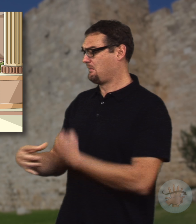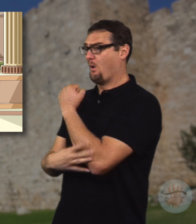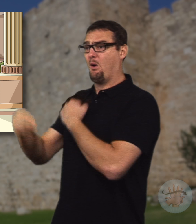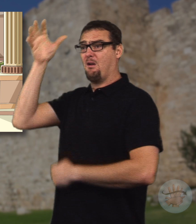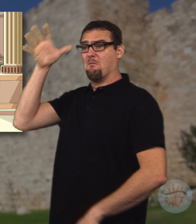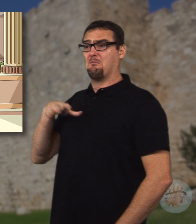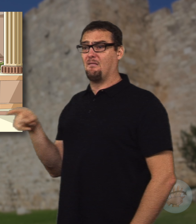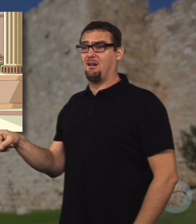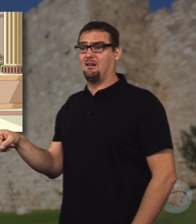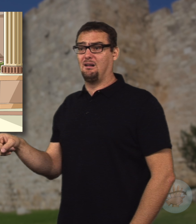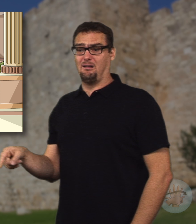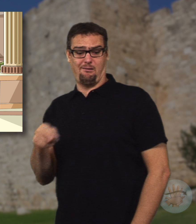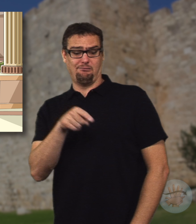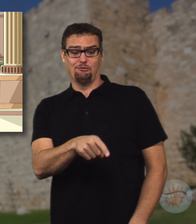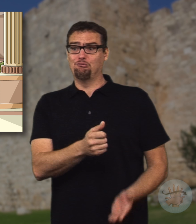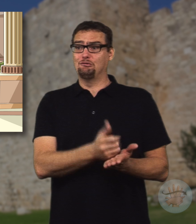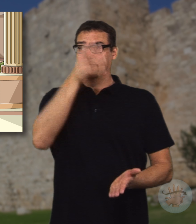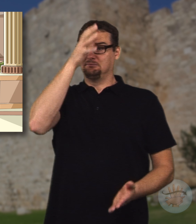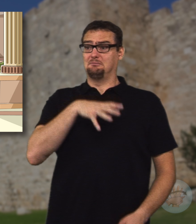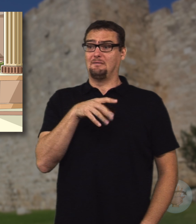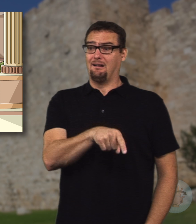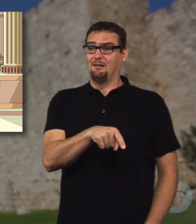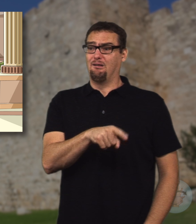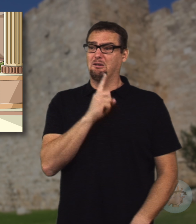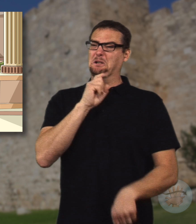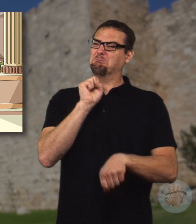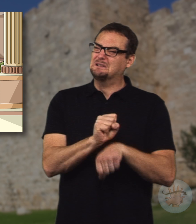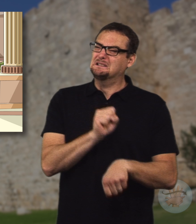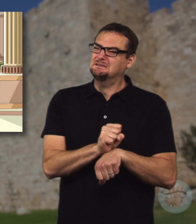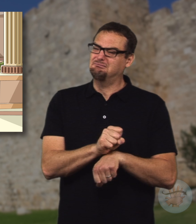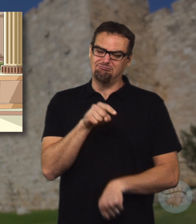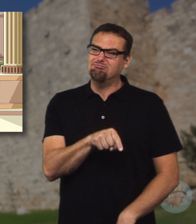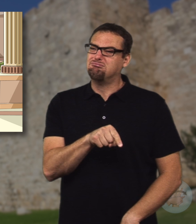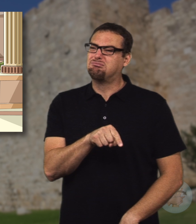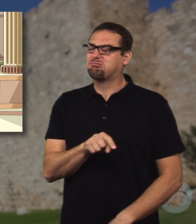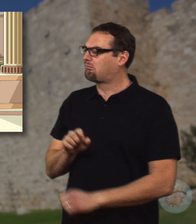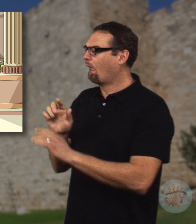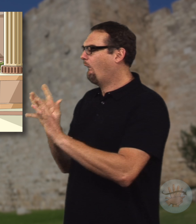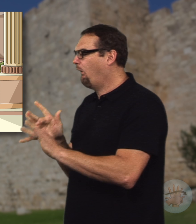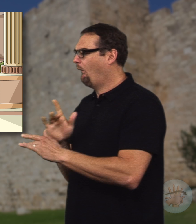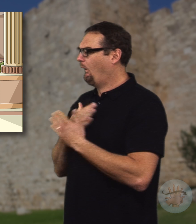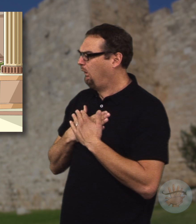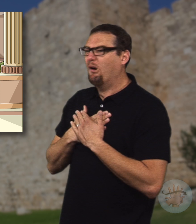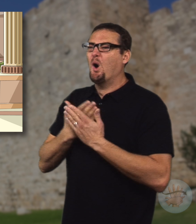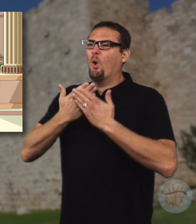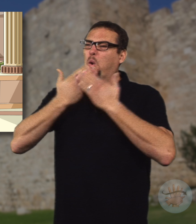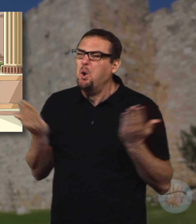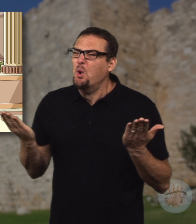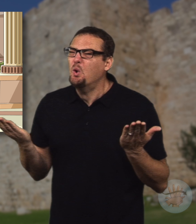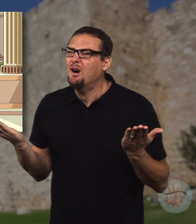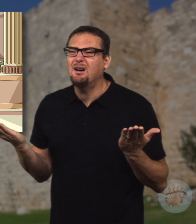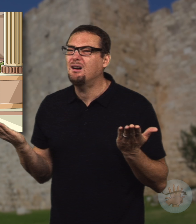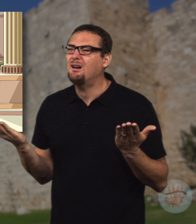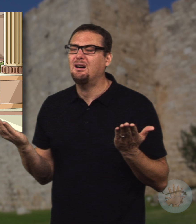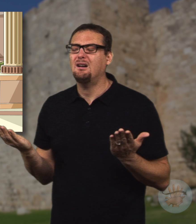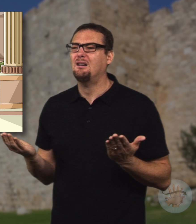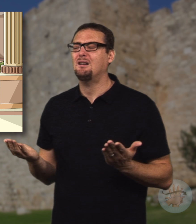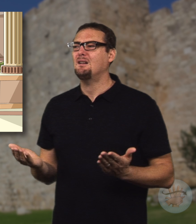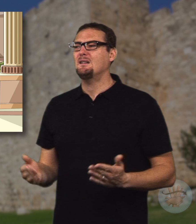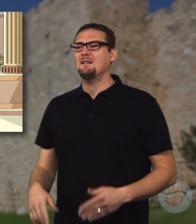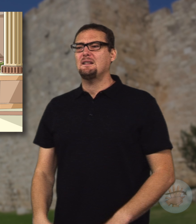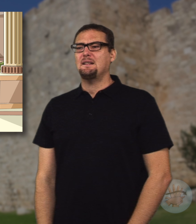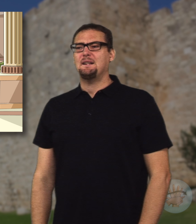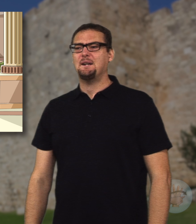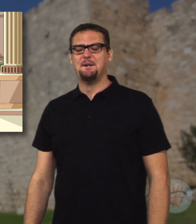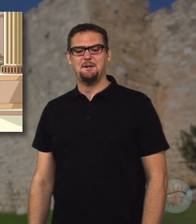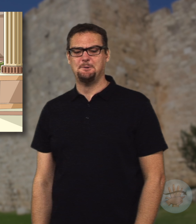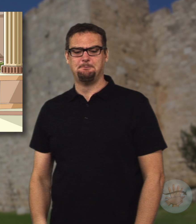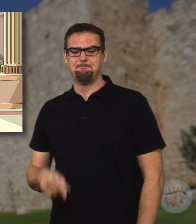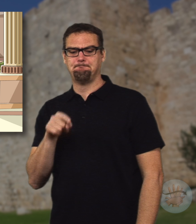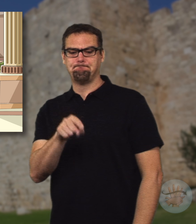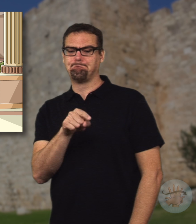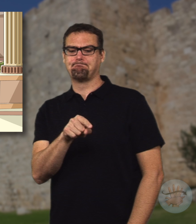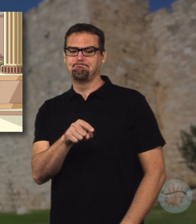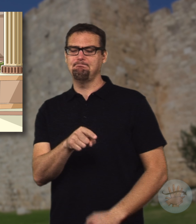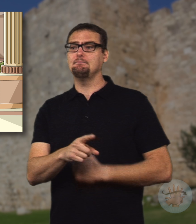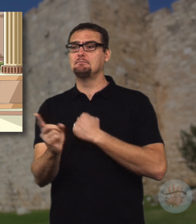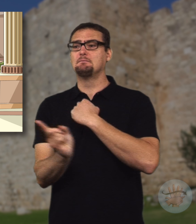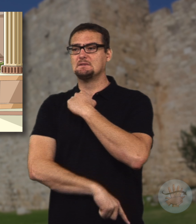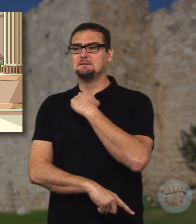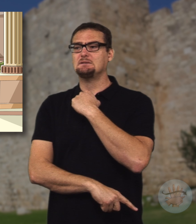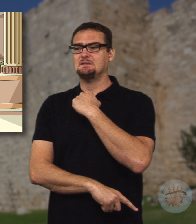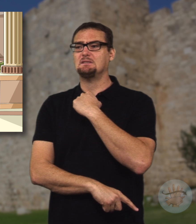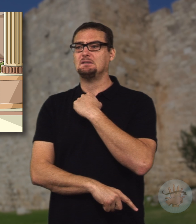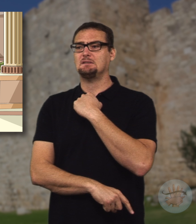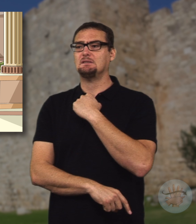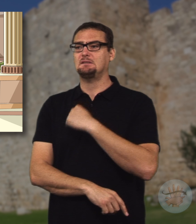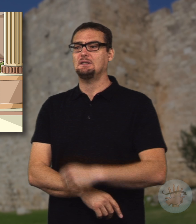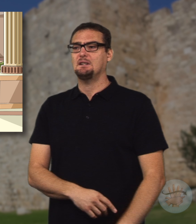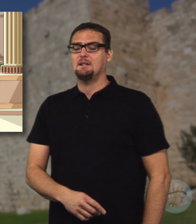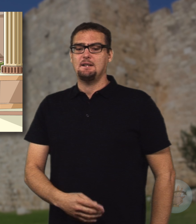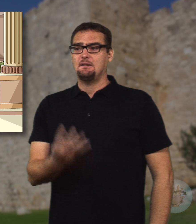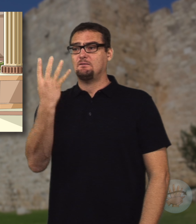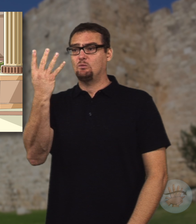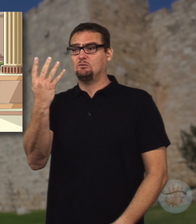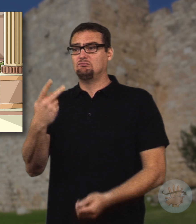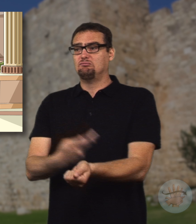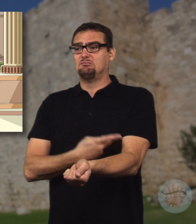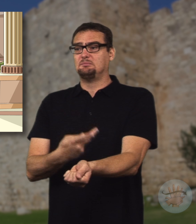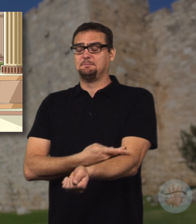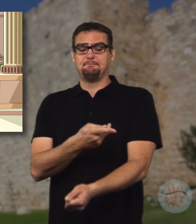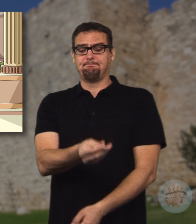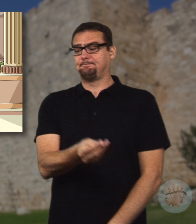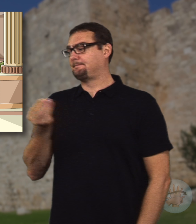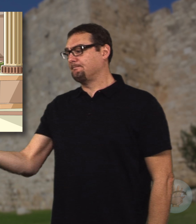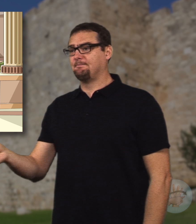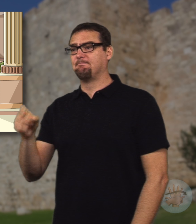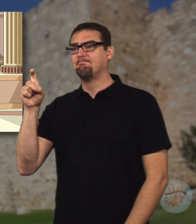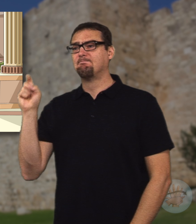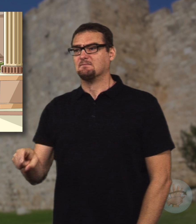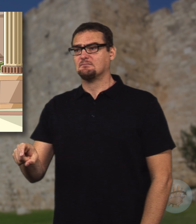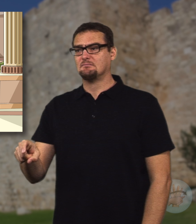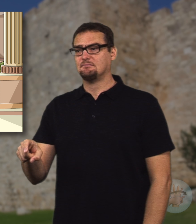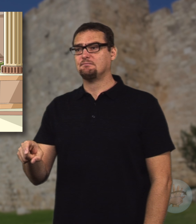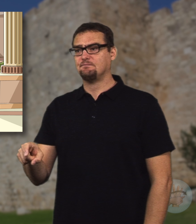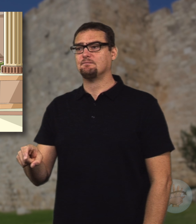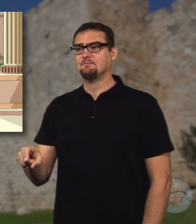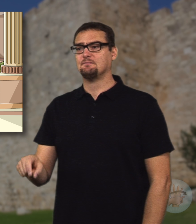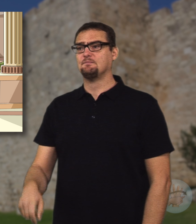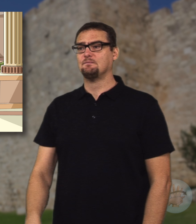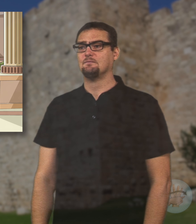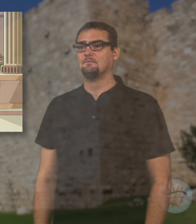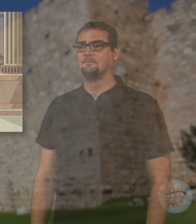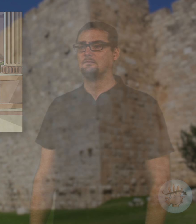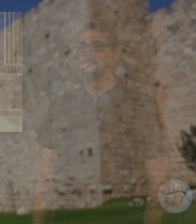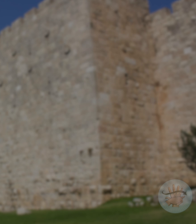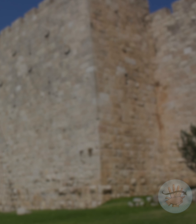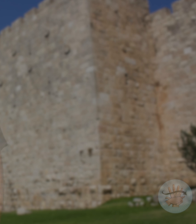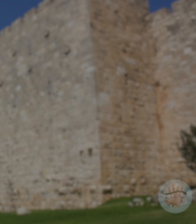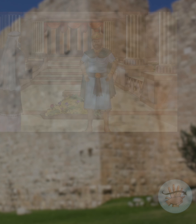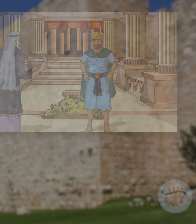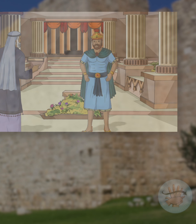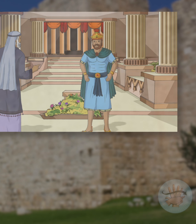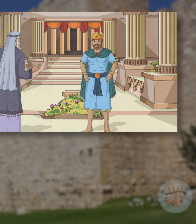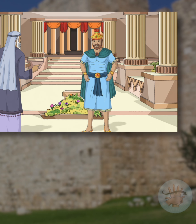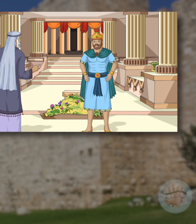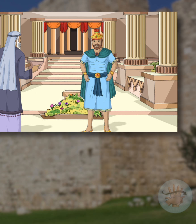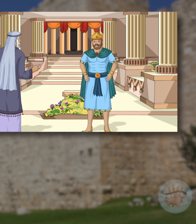Because he has done this thing and has shown no pity, he must pay for the lamb four times over.”